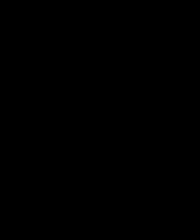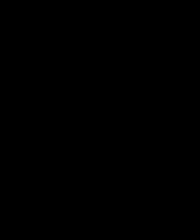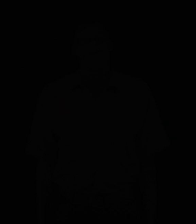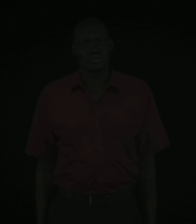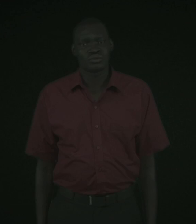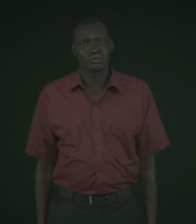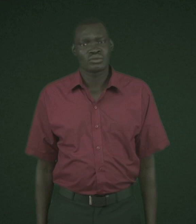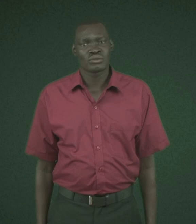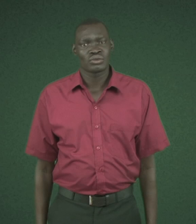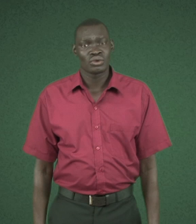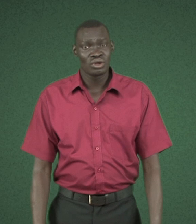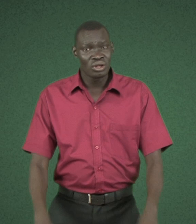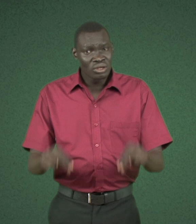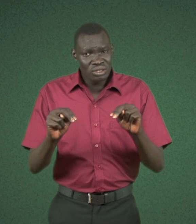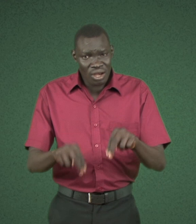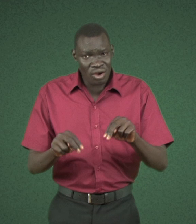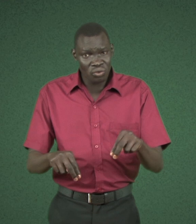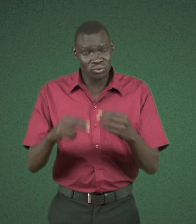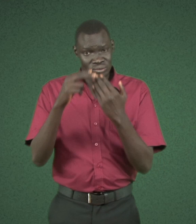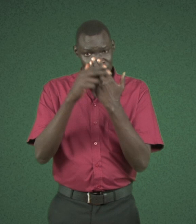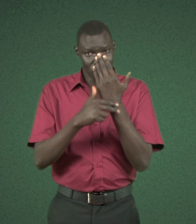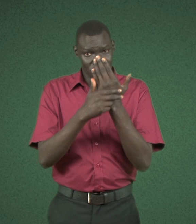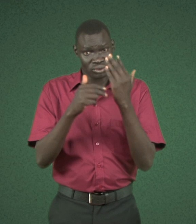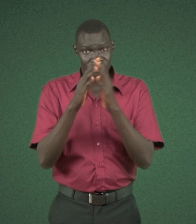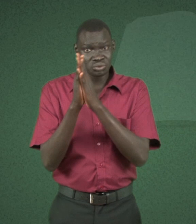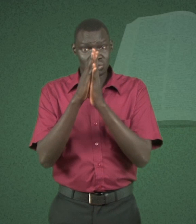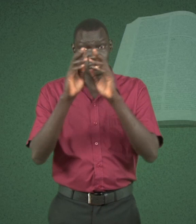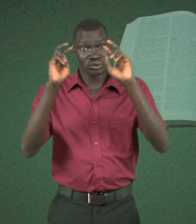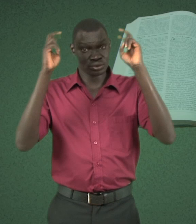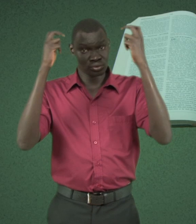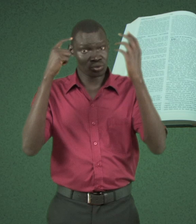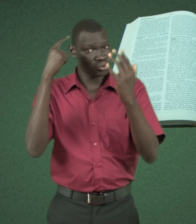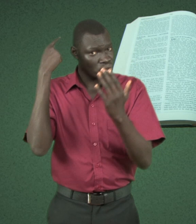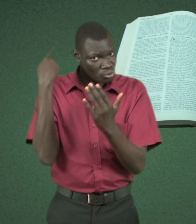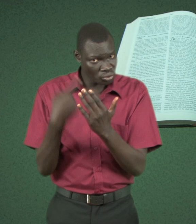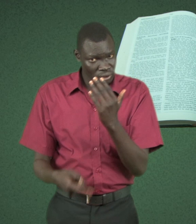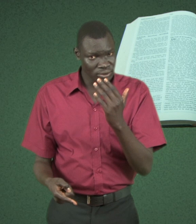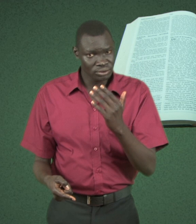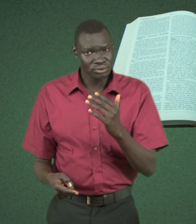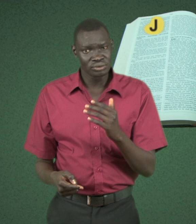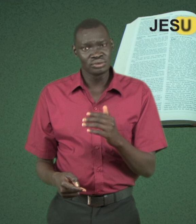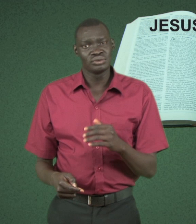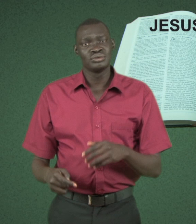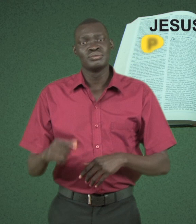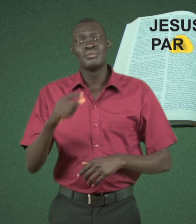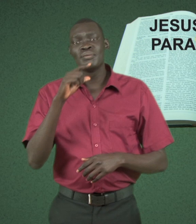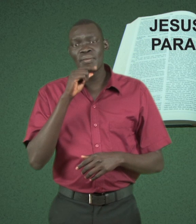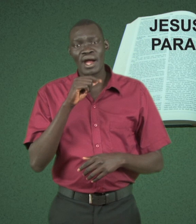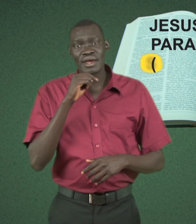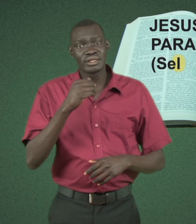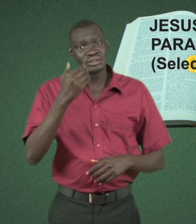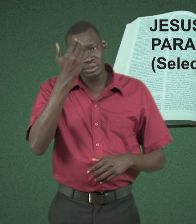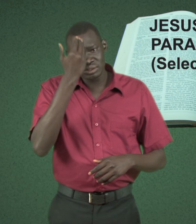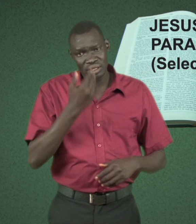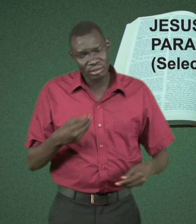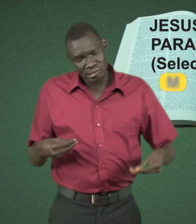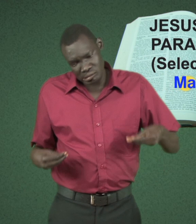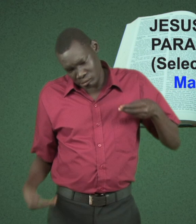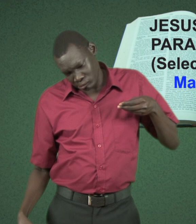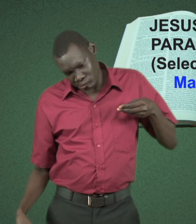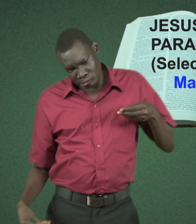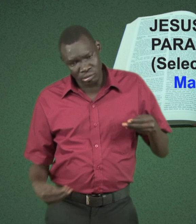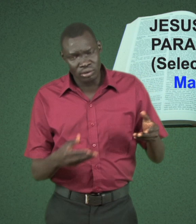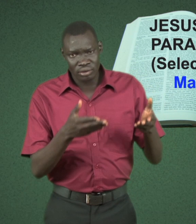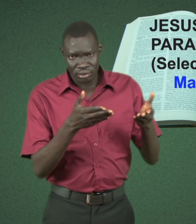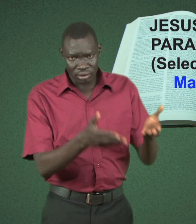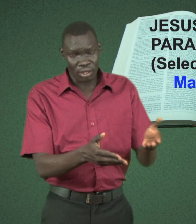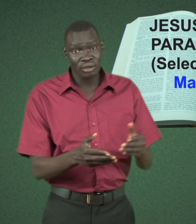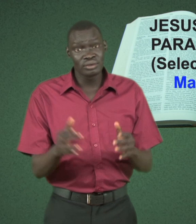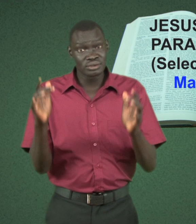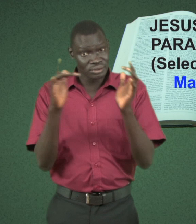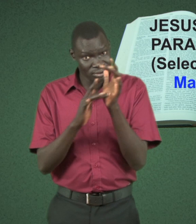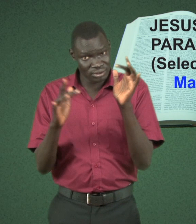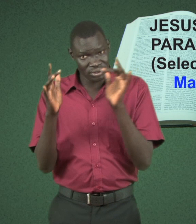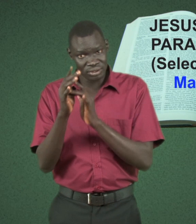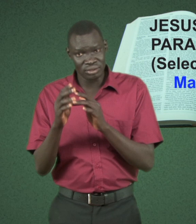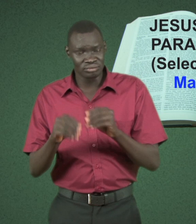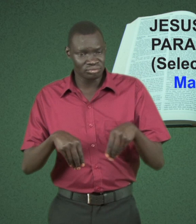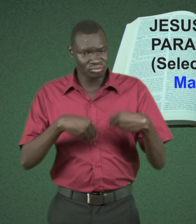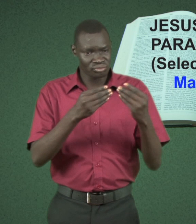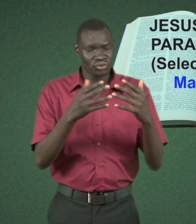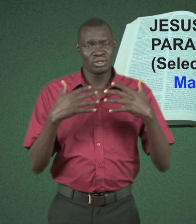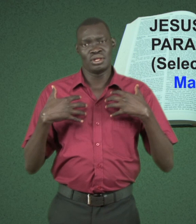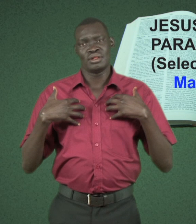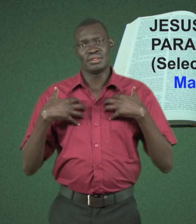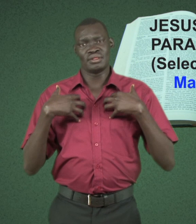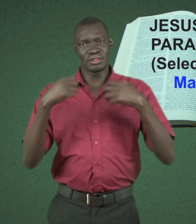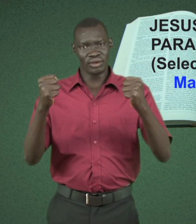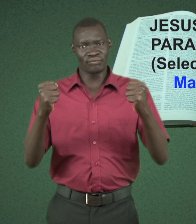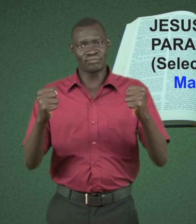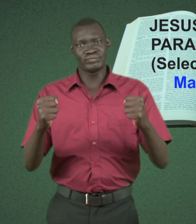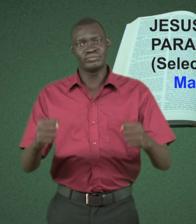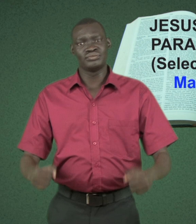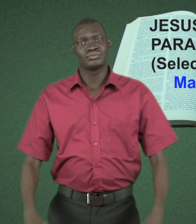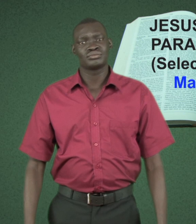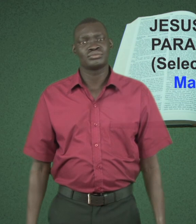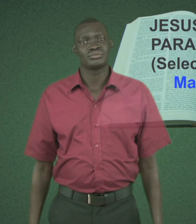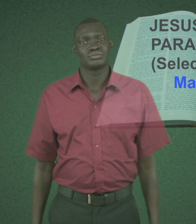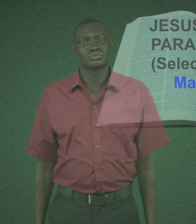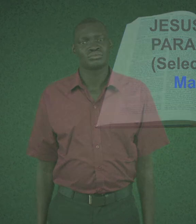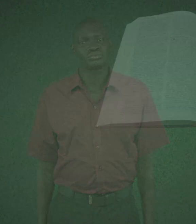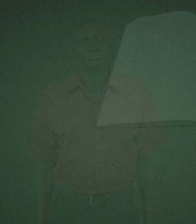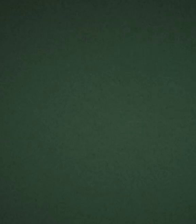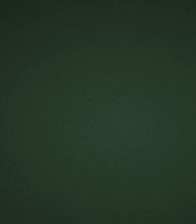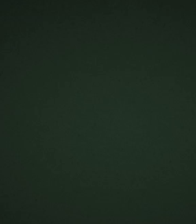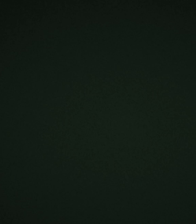Jesus heals a paralytic man